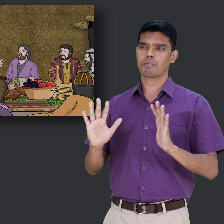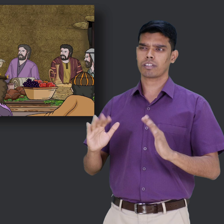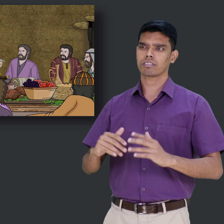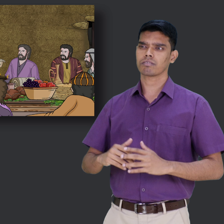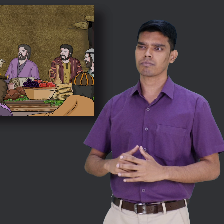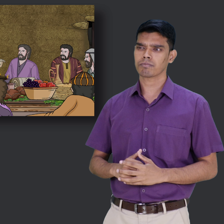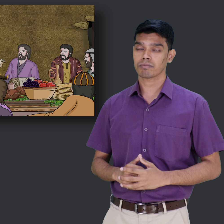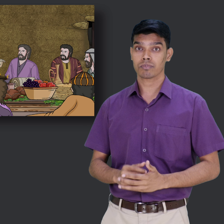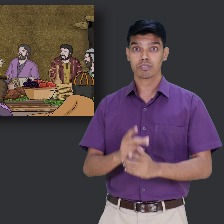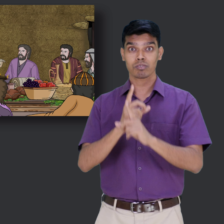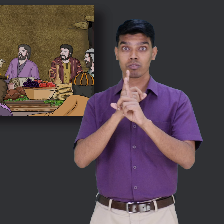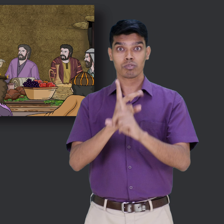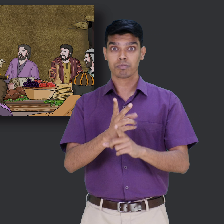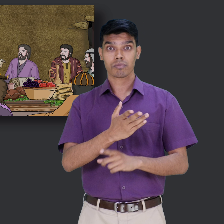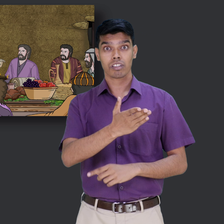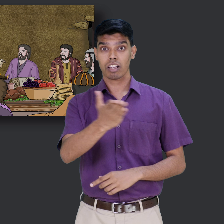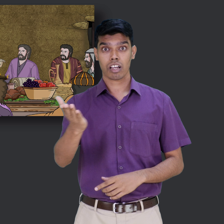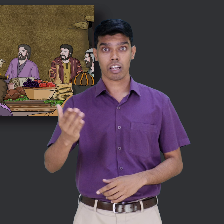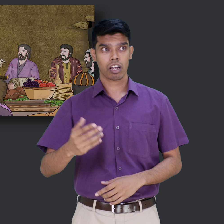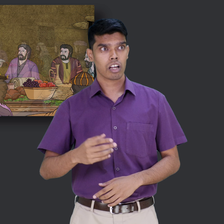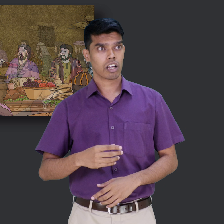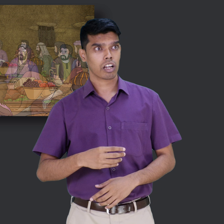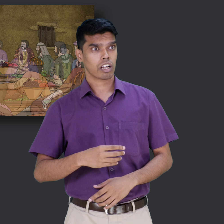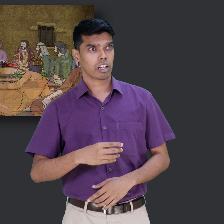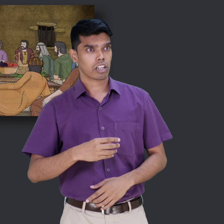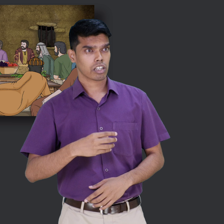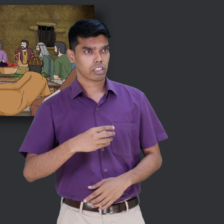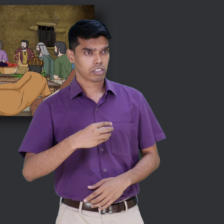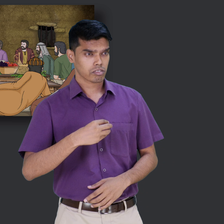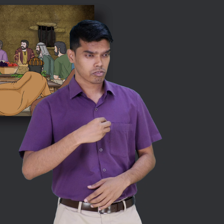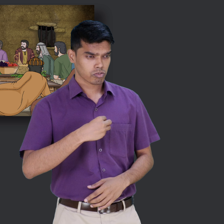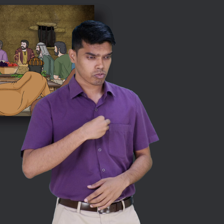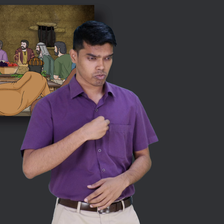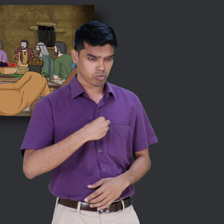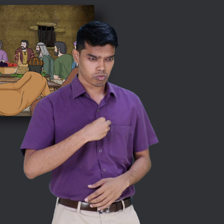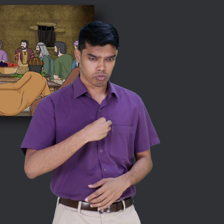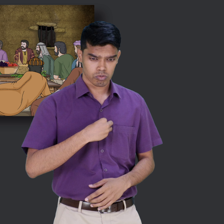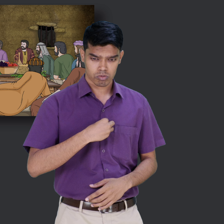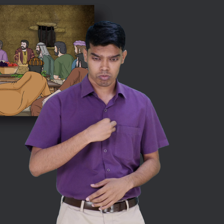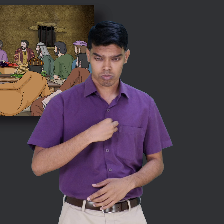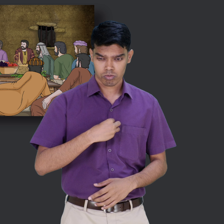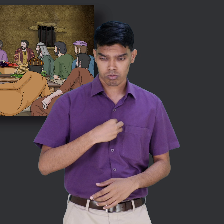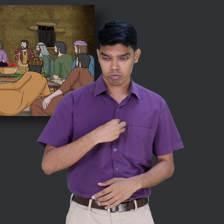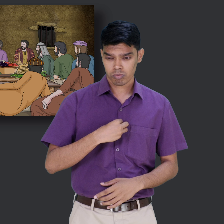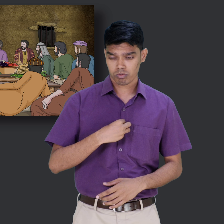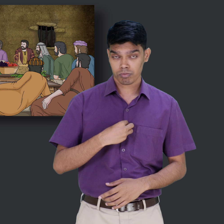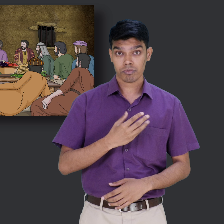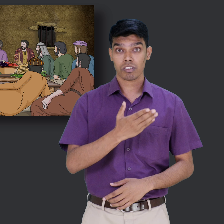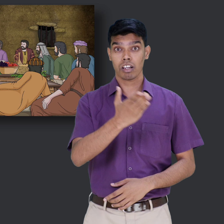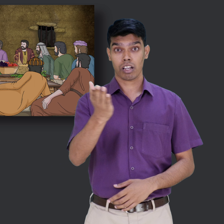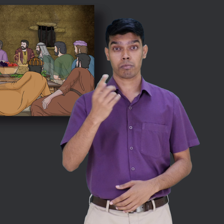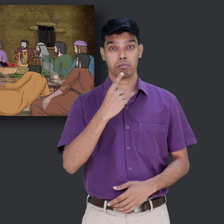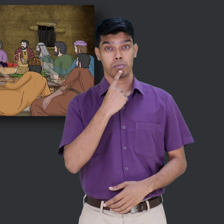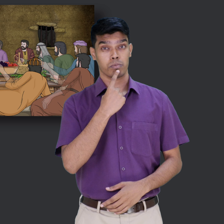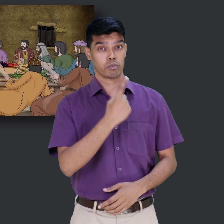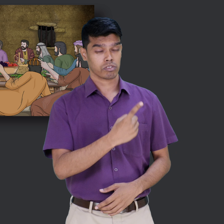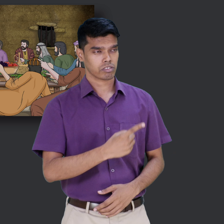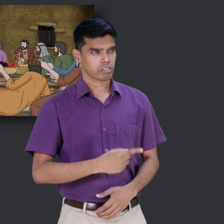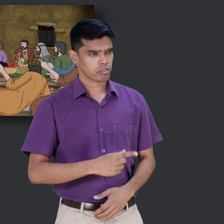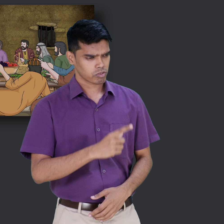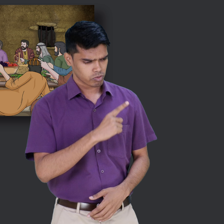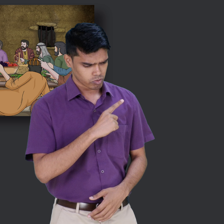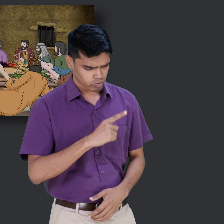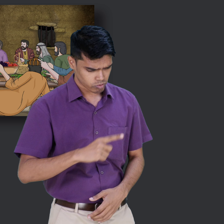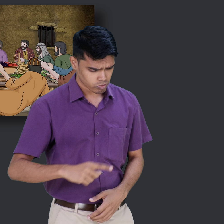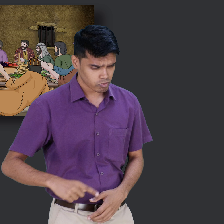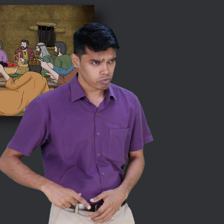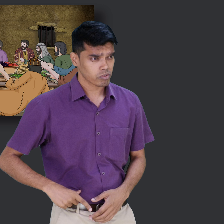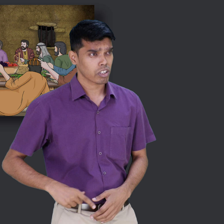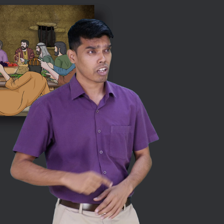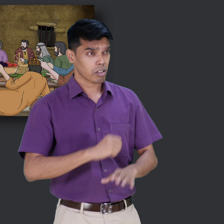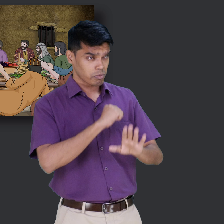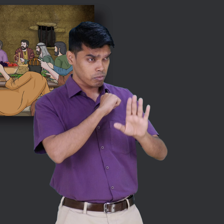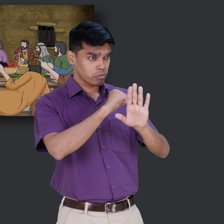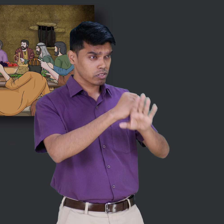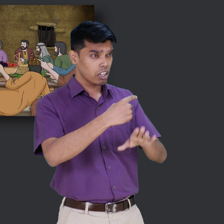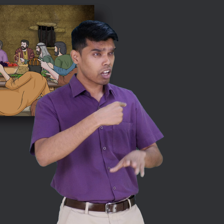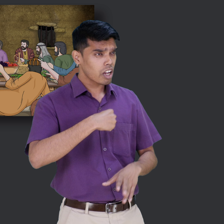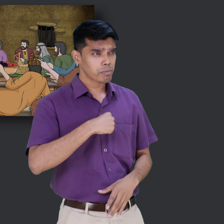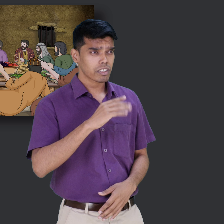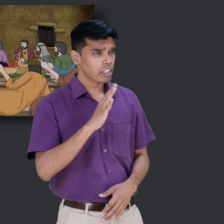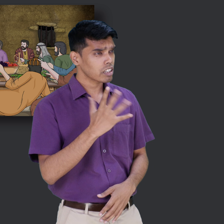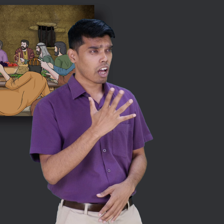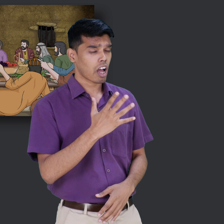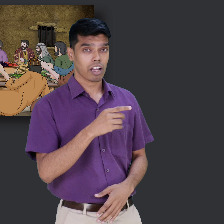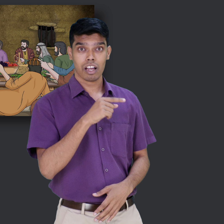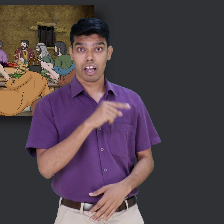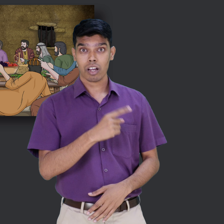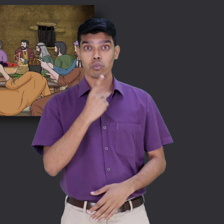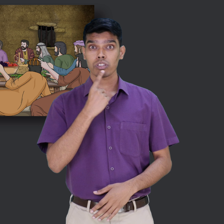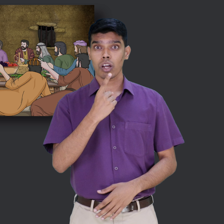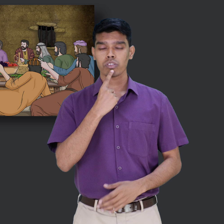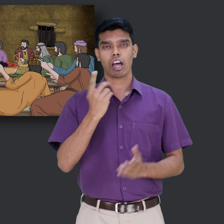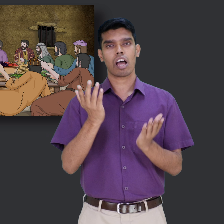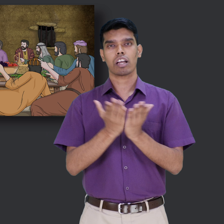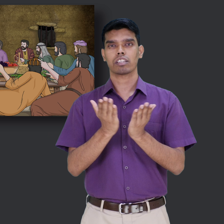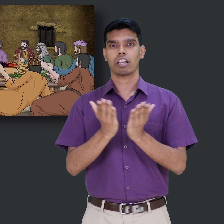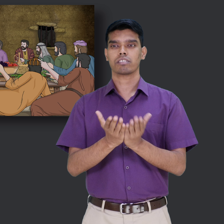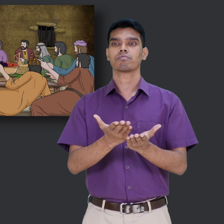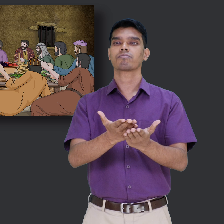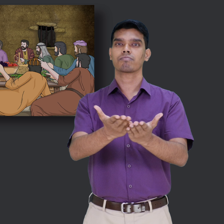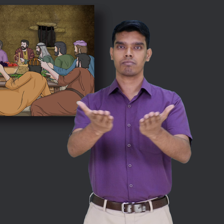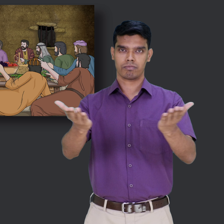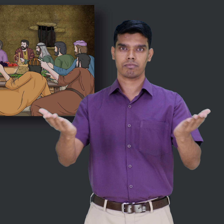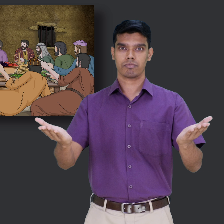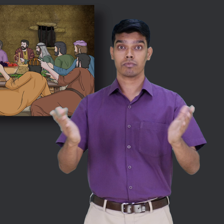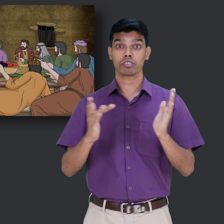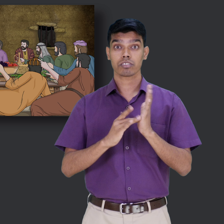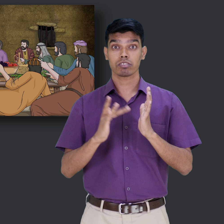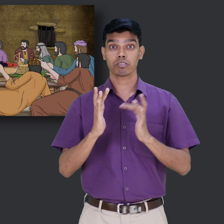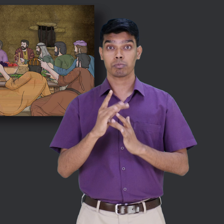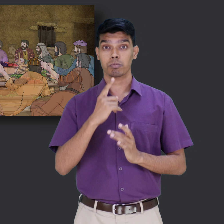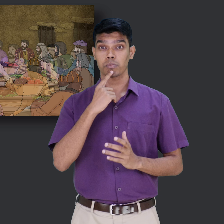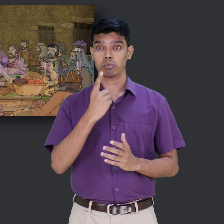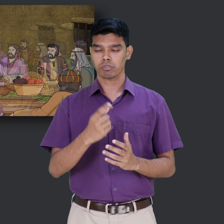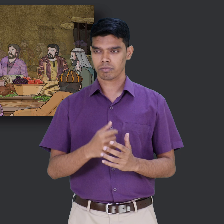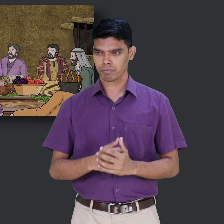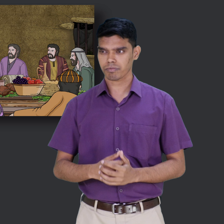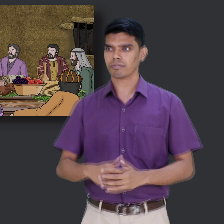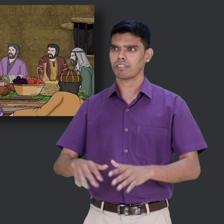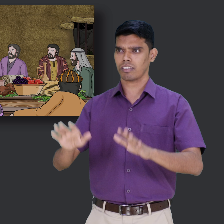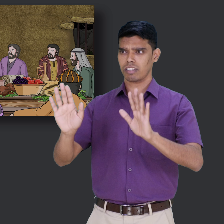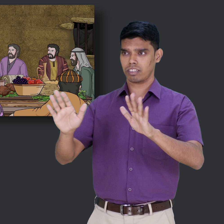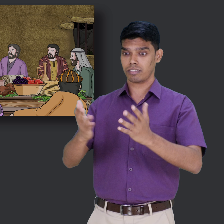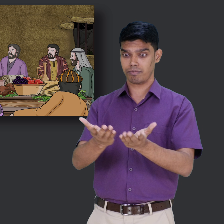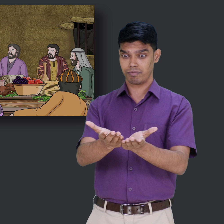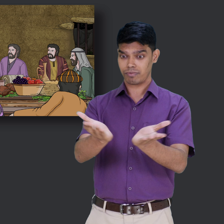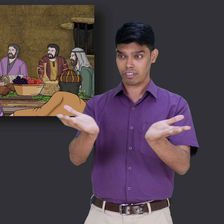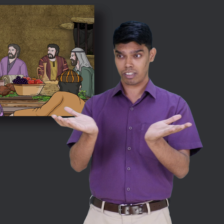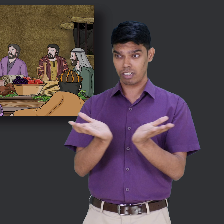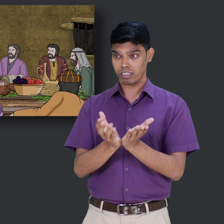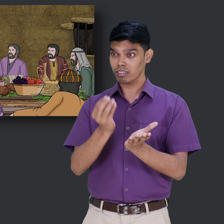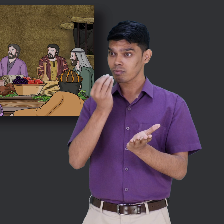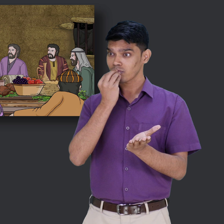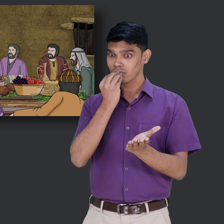They were deeply grieved and began to ask Him one after another, “Surely not I, Lord?”